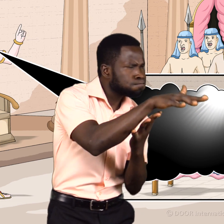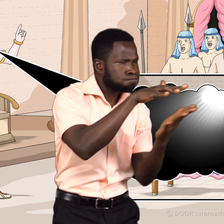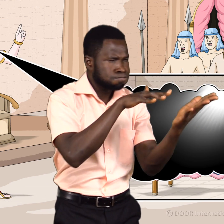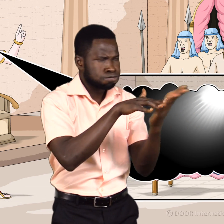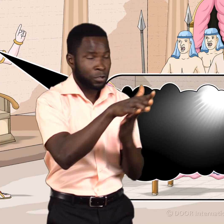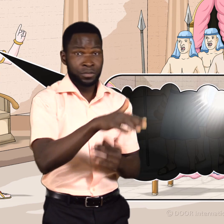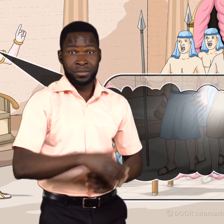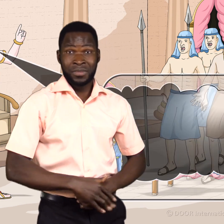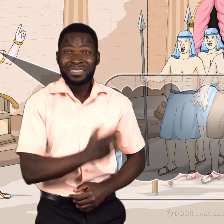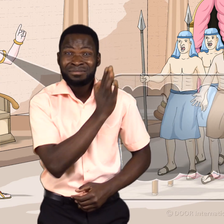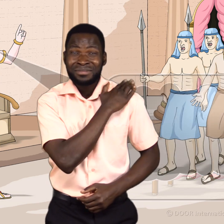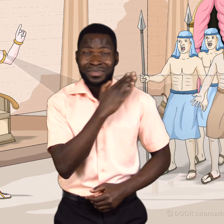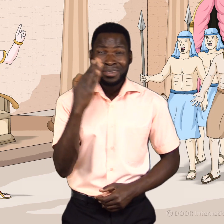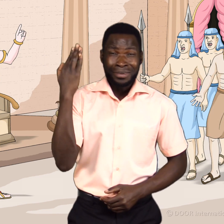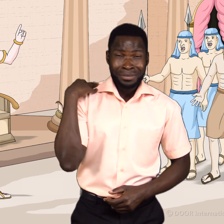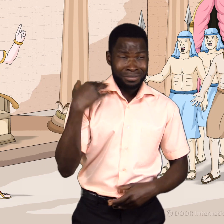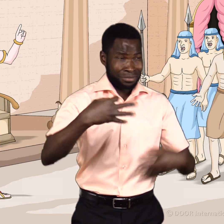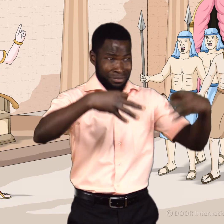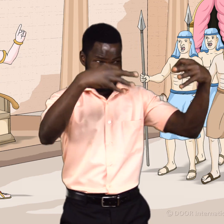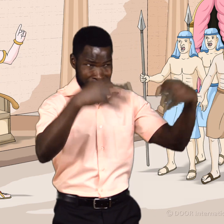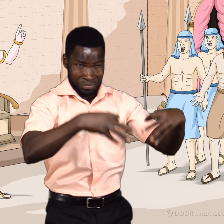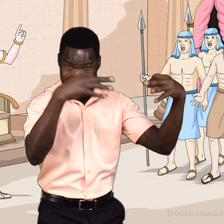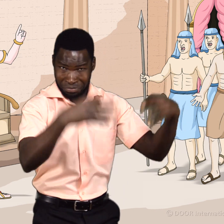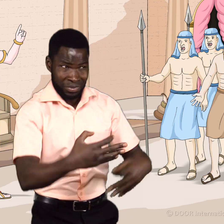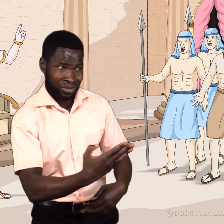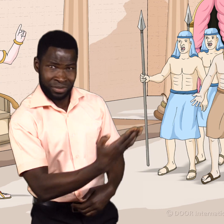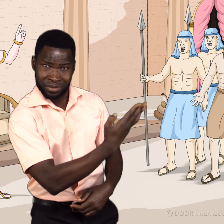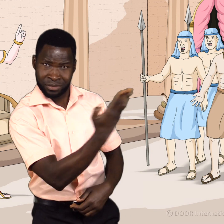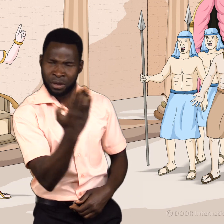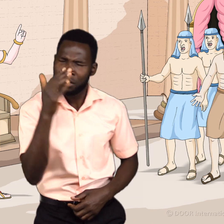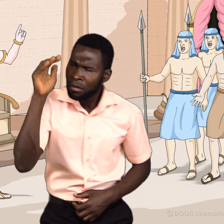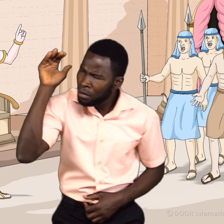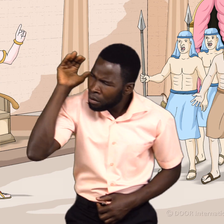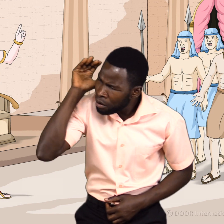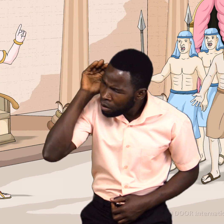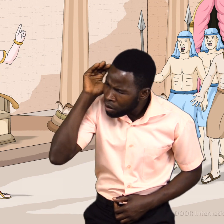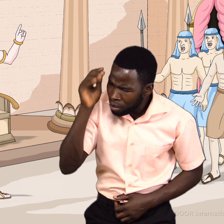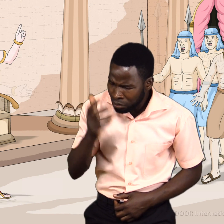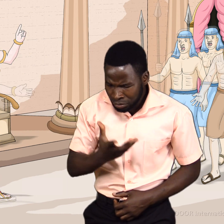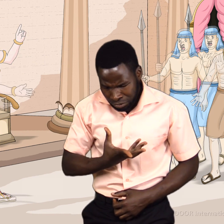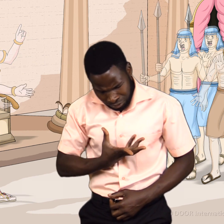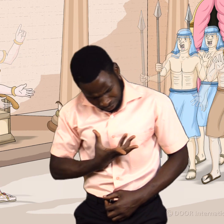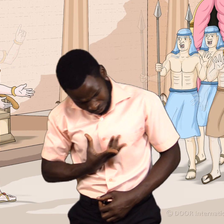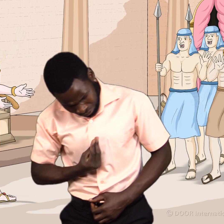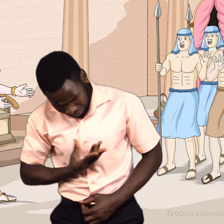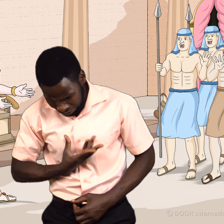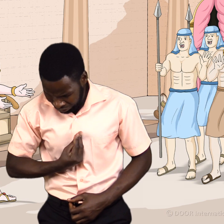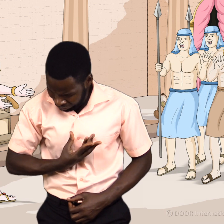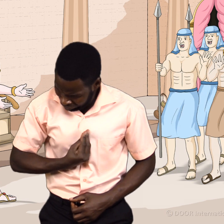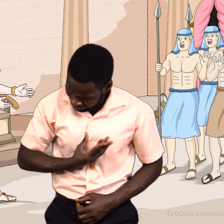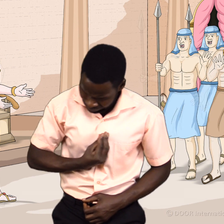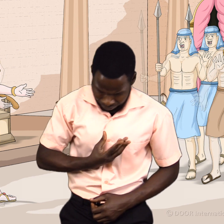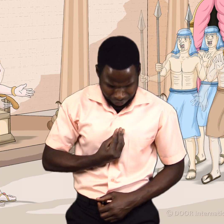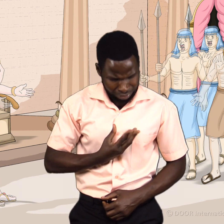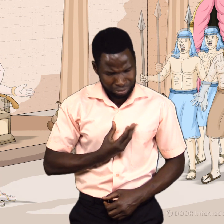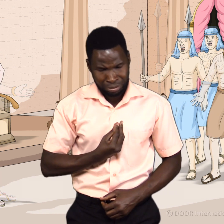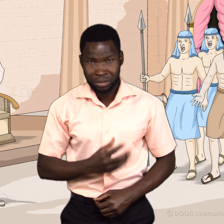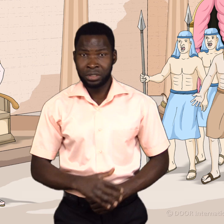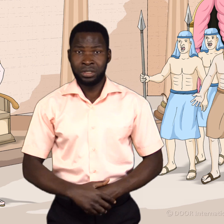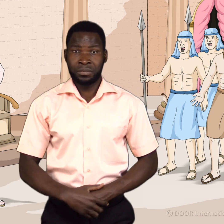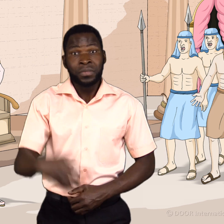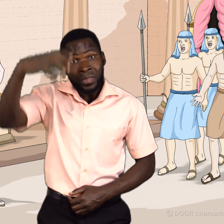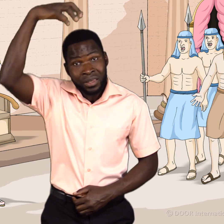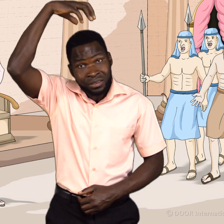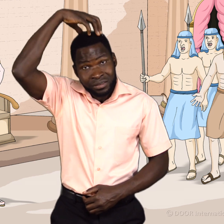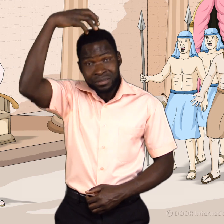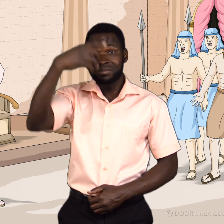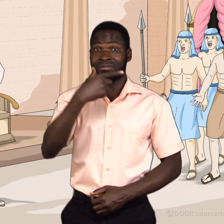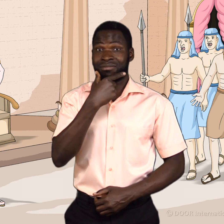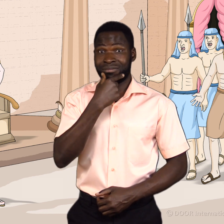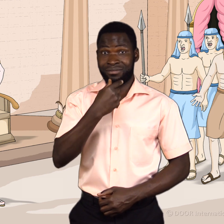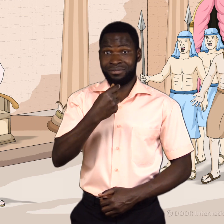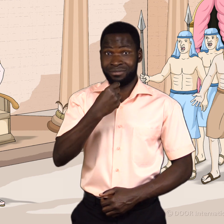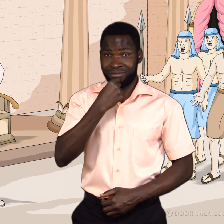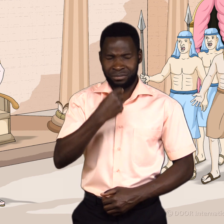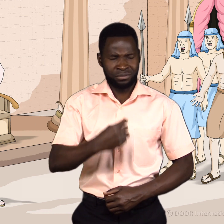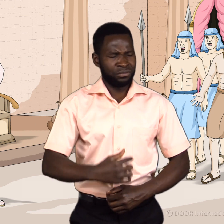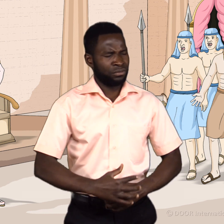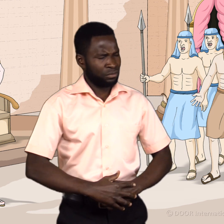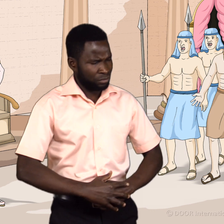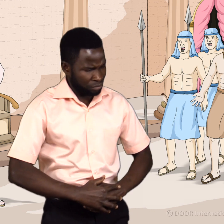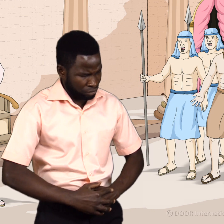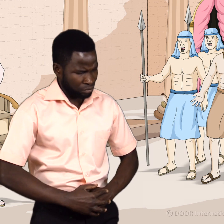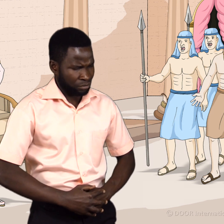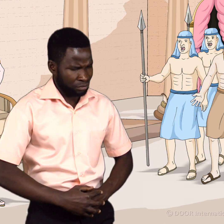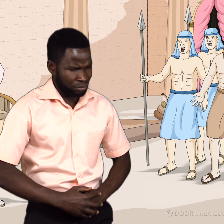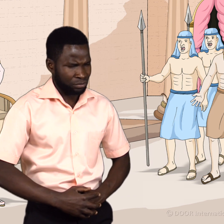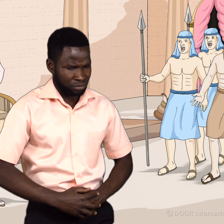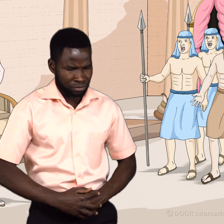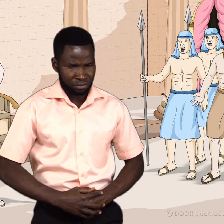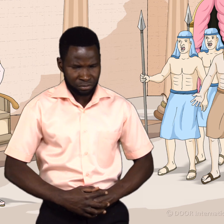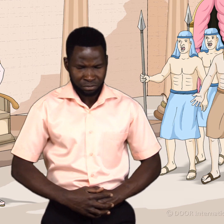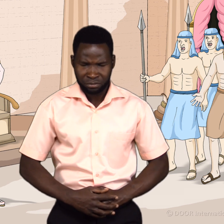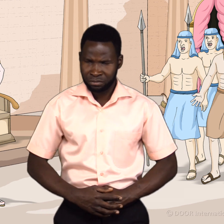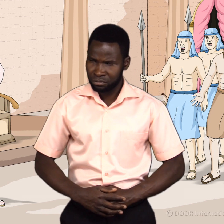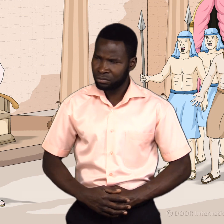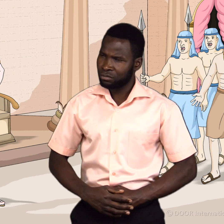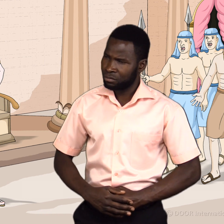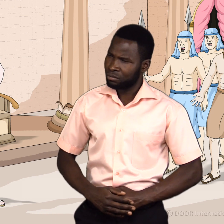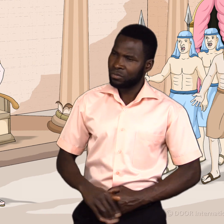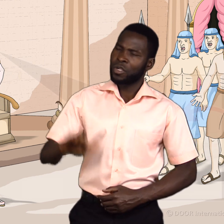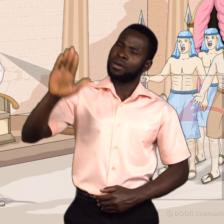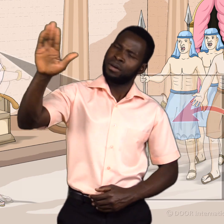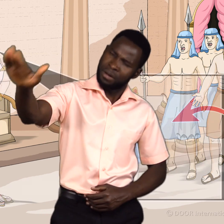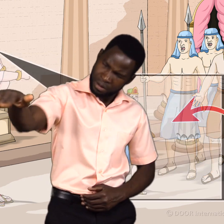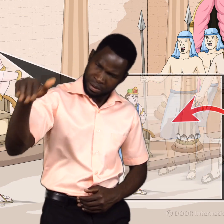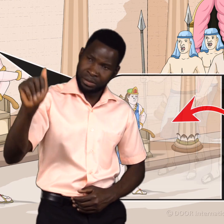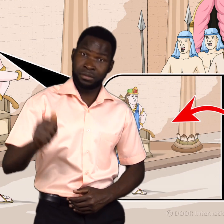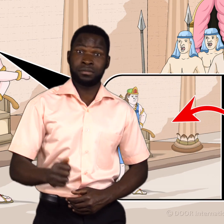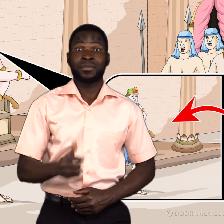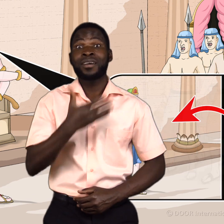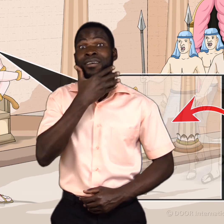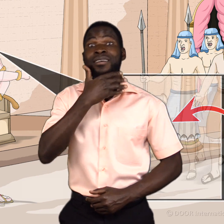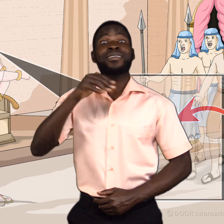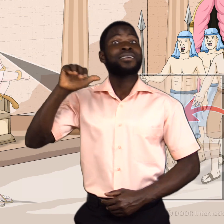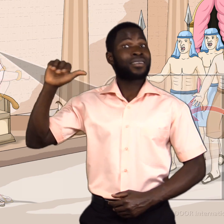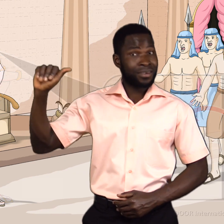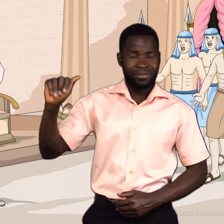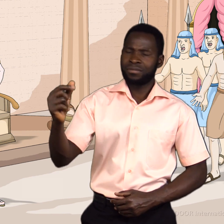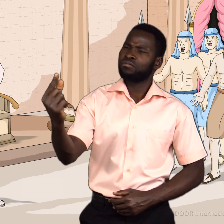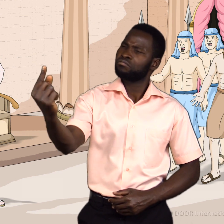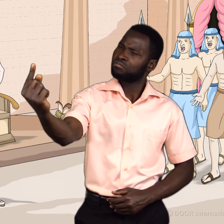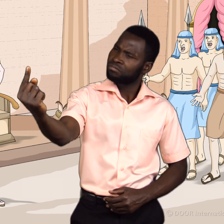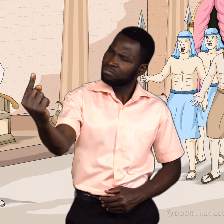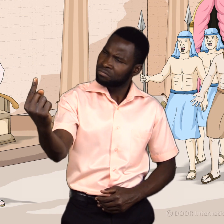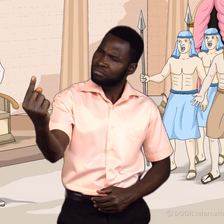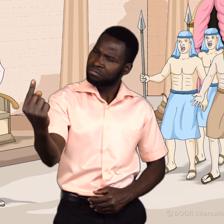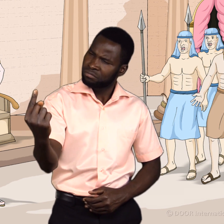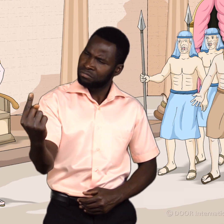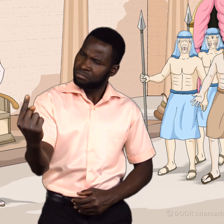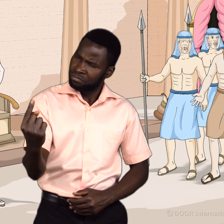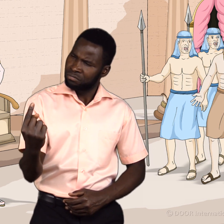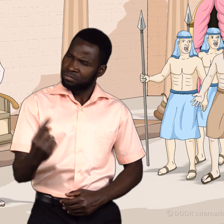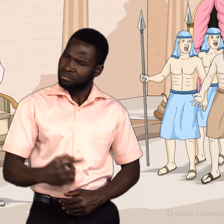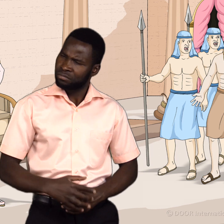Then Abimelech called Abraham and asked, “What have you done to us?